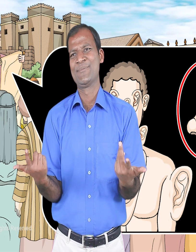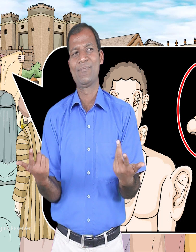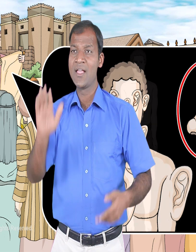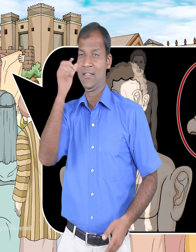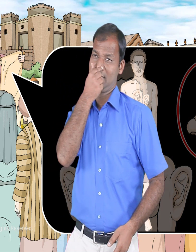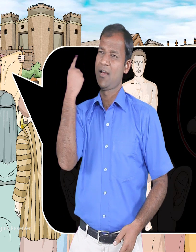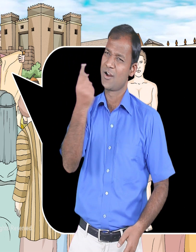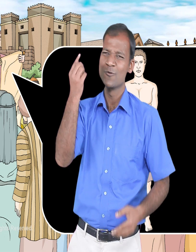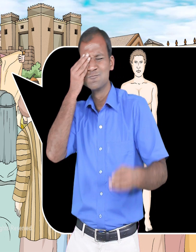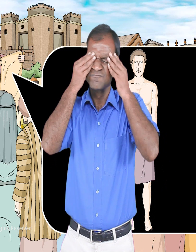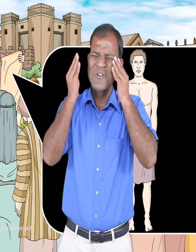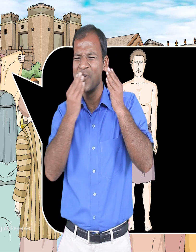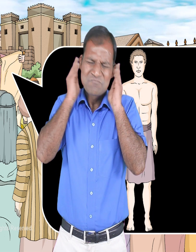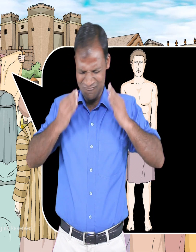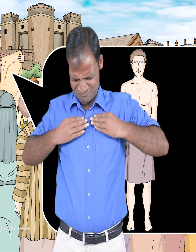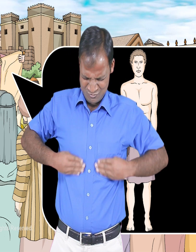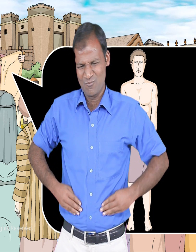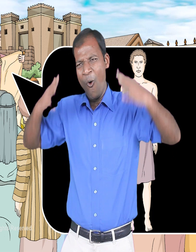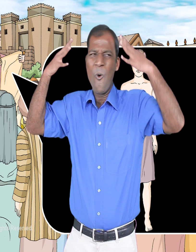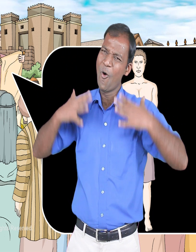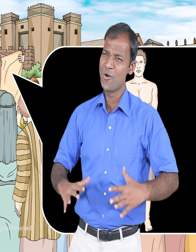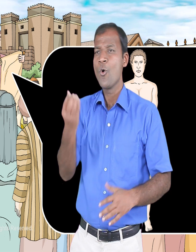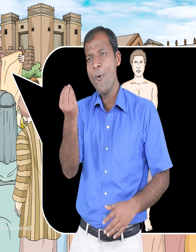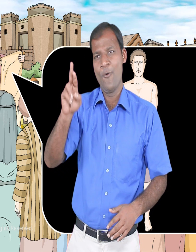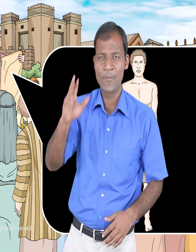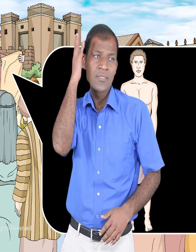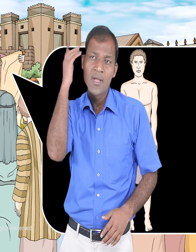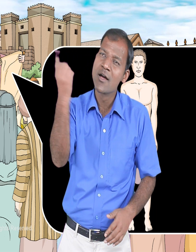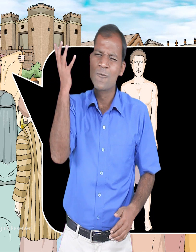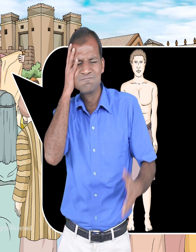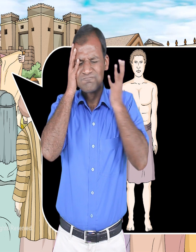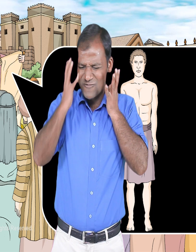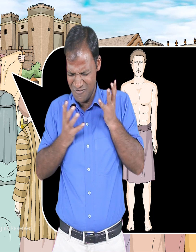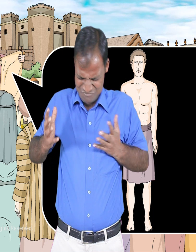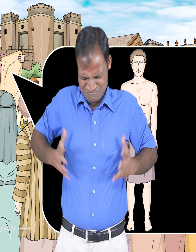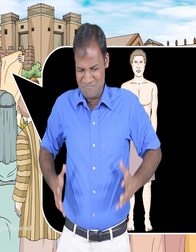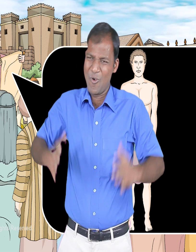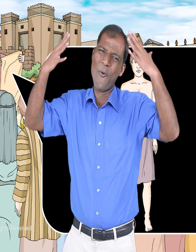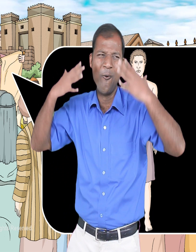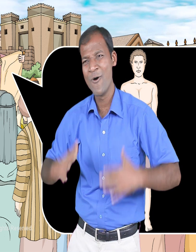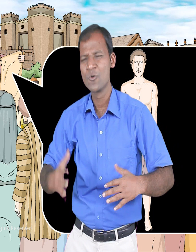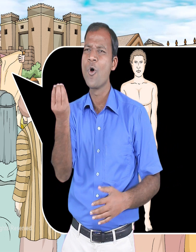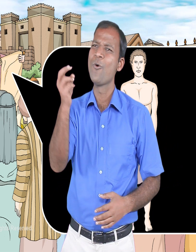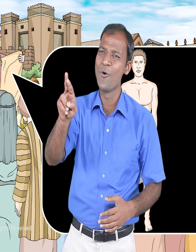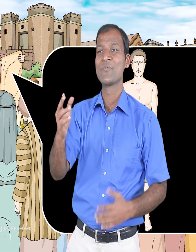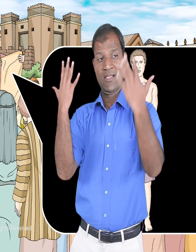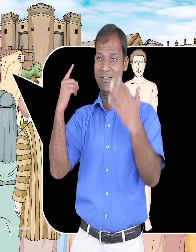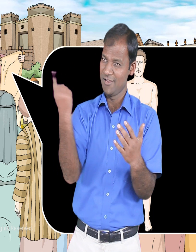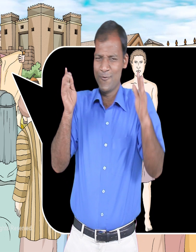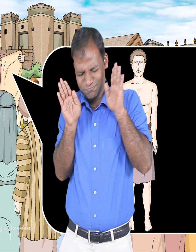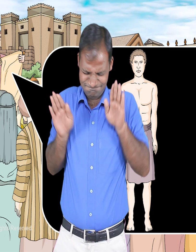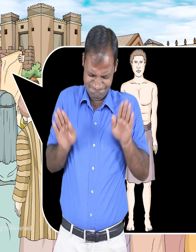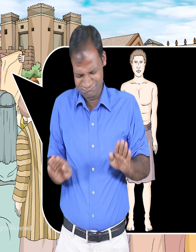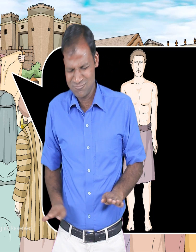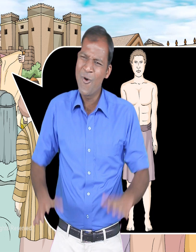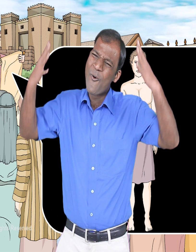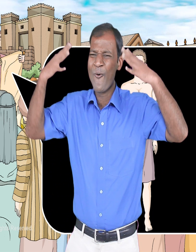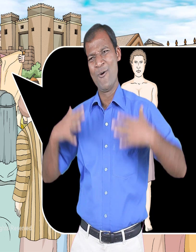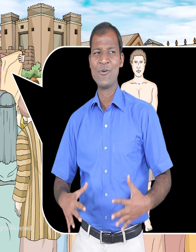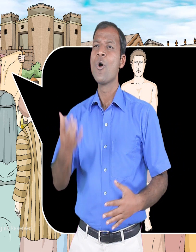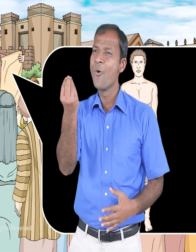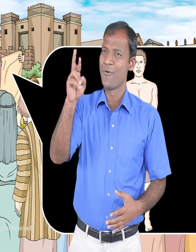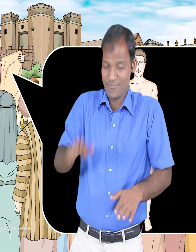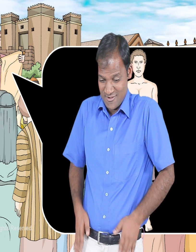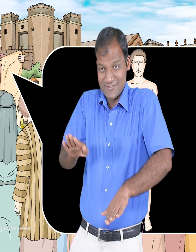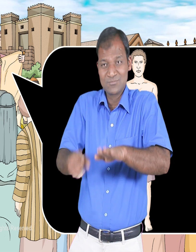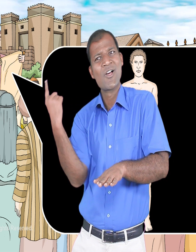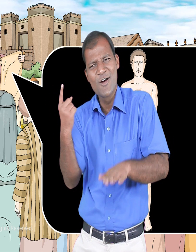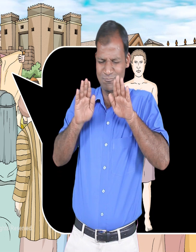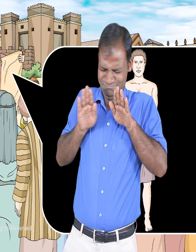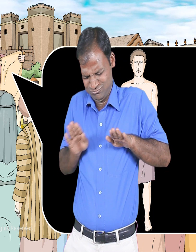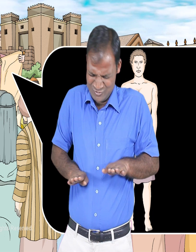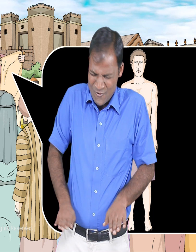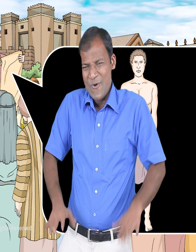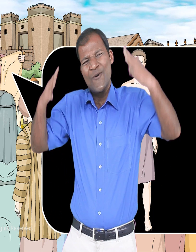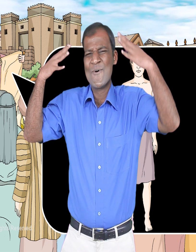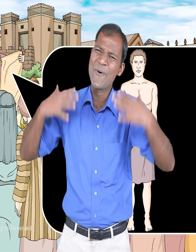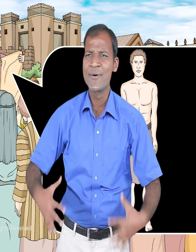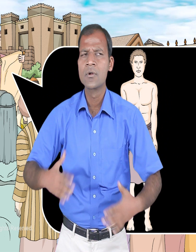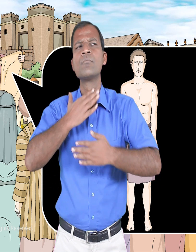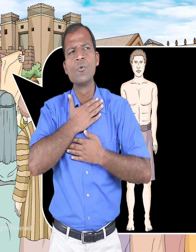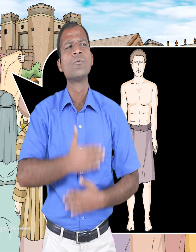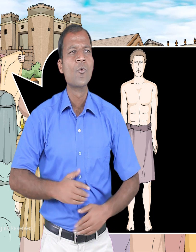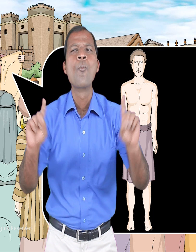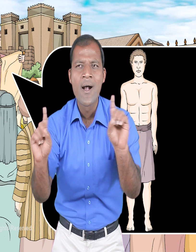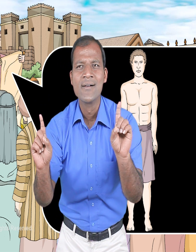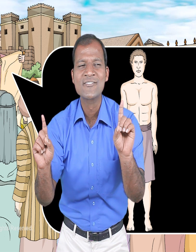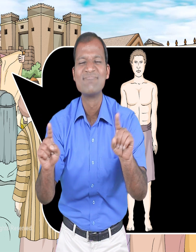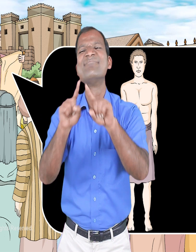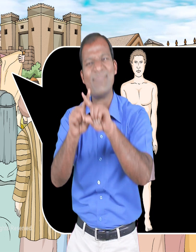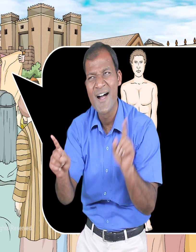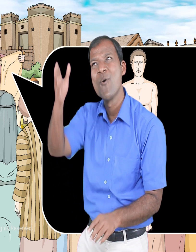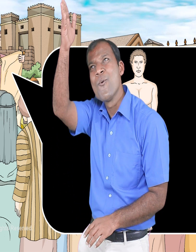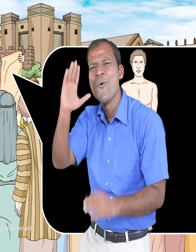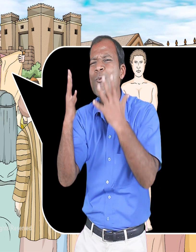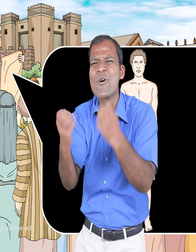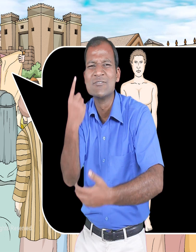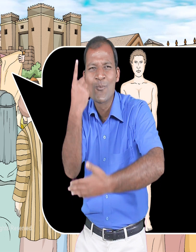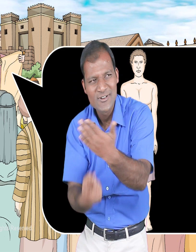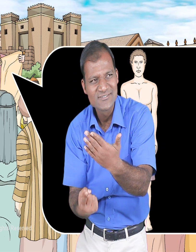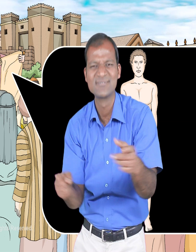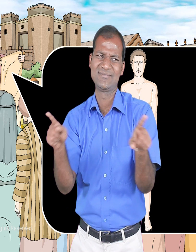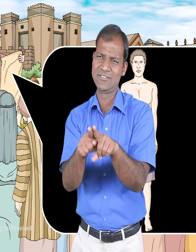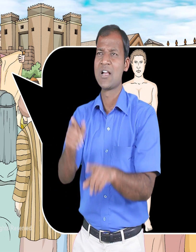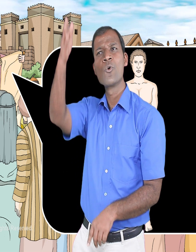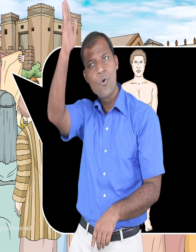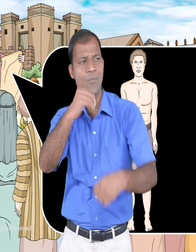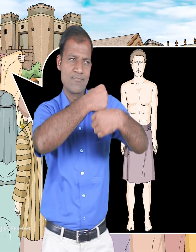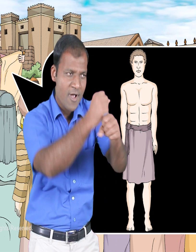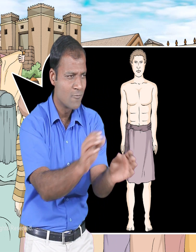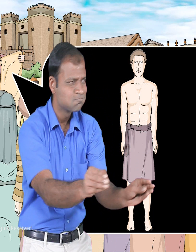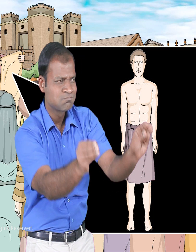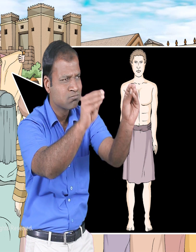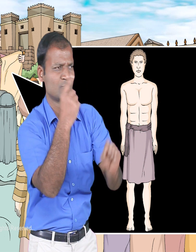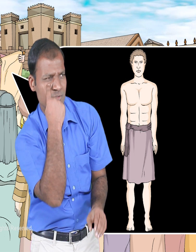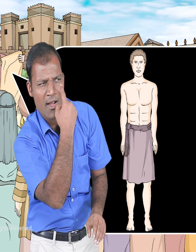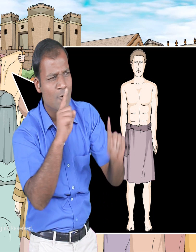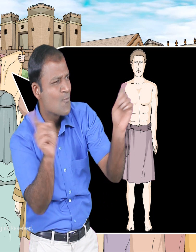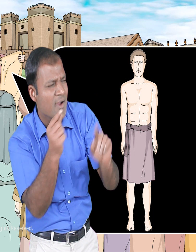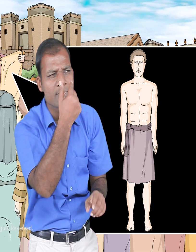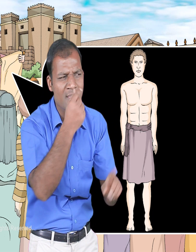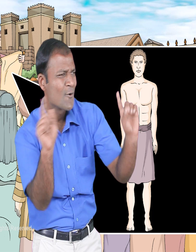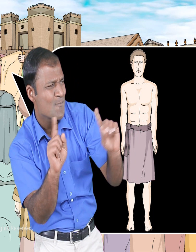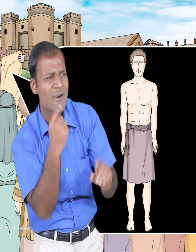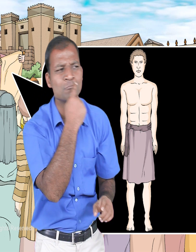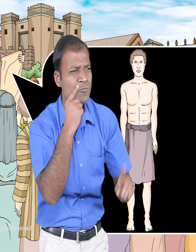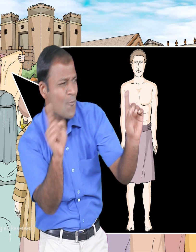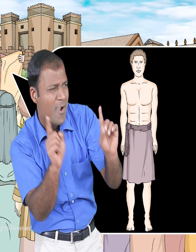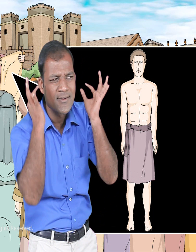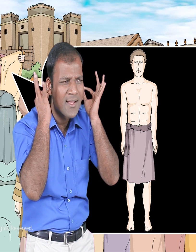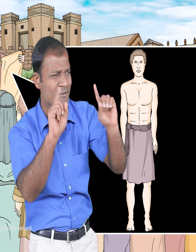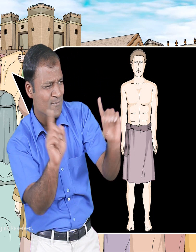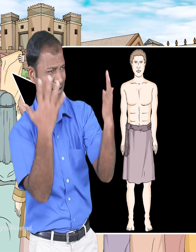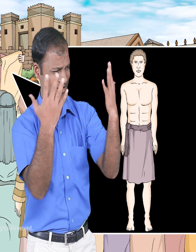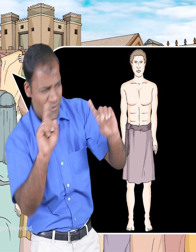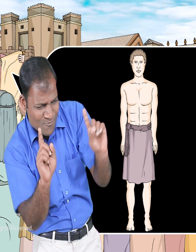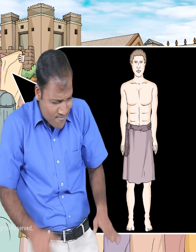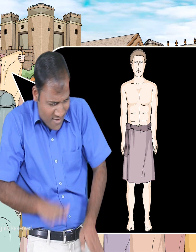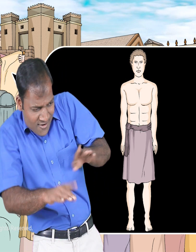But in fact, God has arranged the members of the body, every one of them, according to His design.